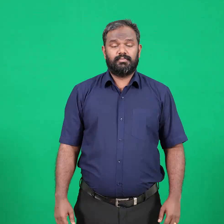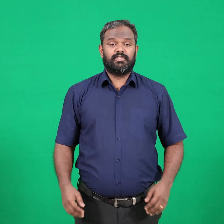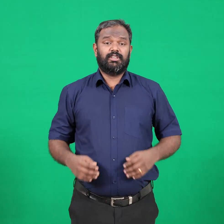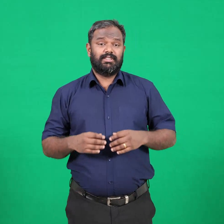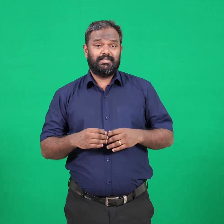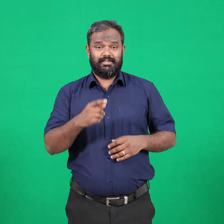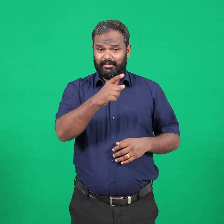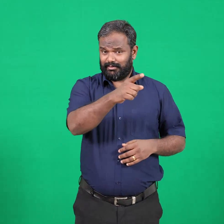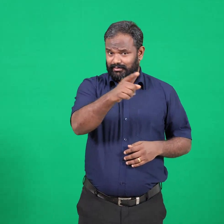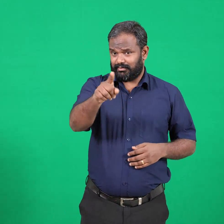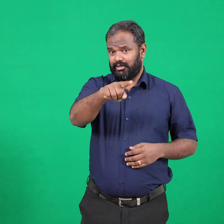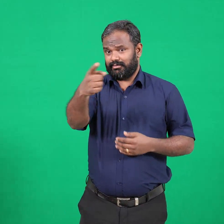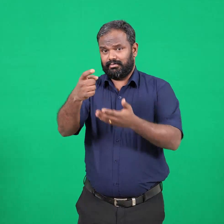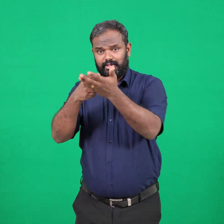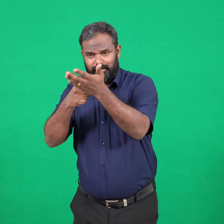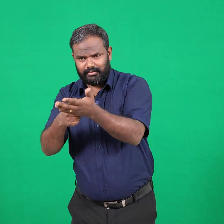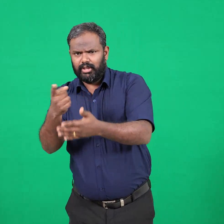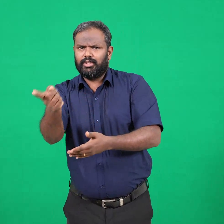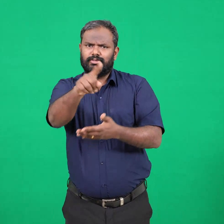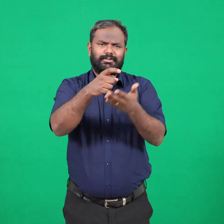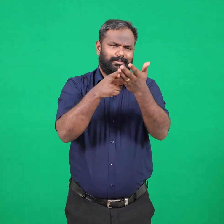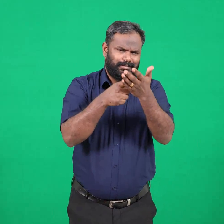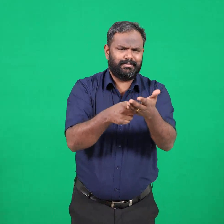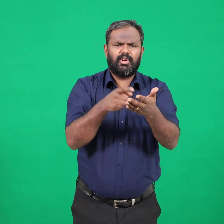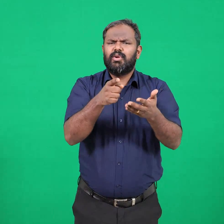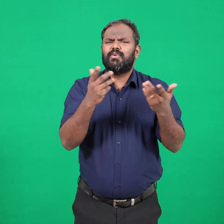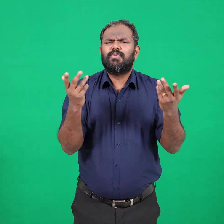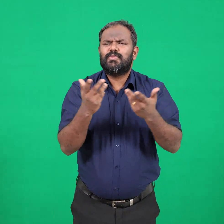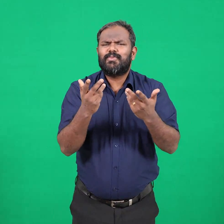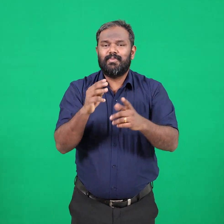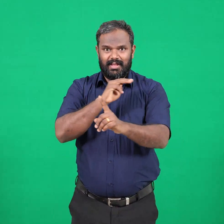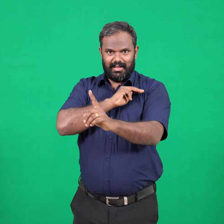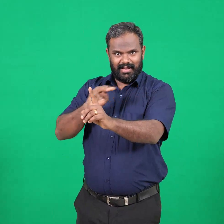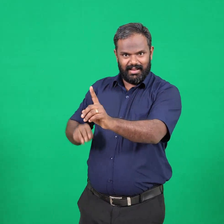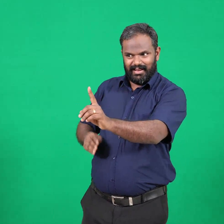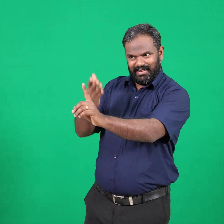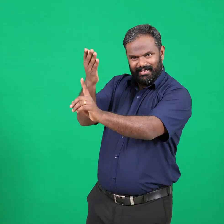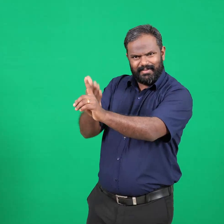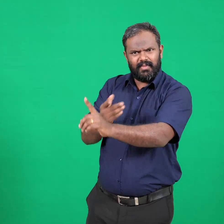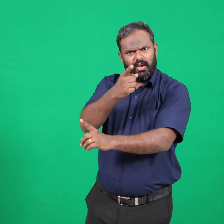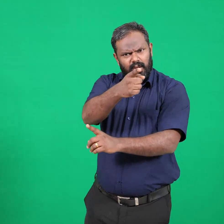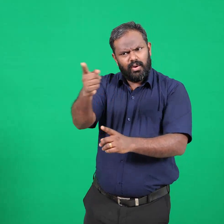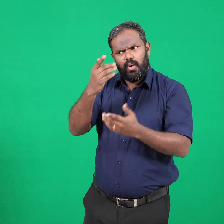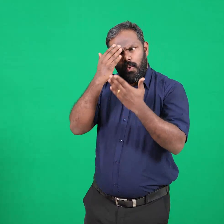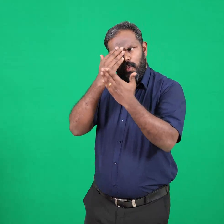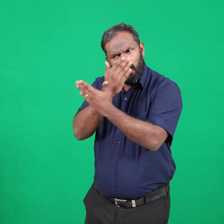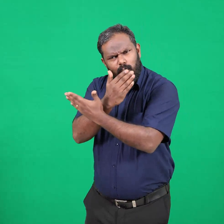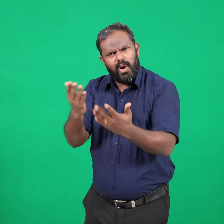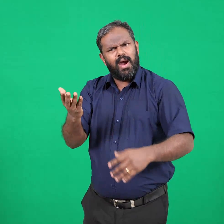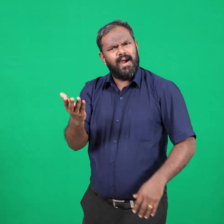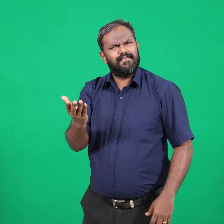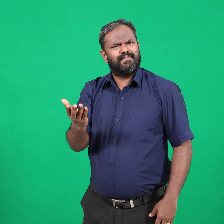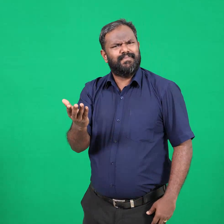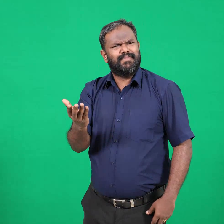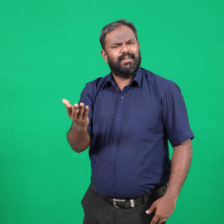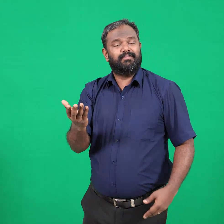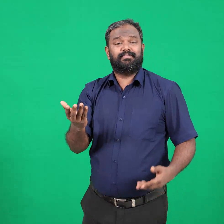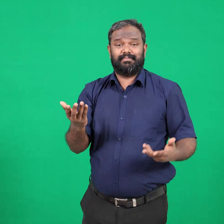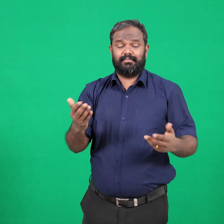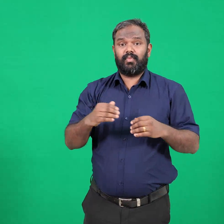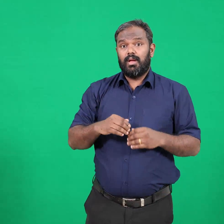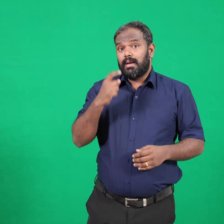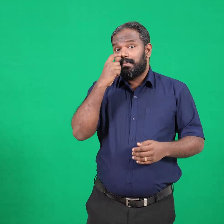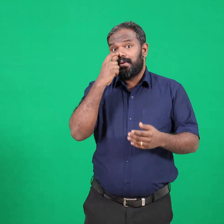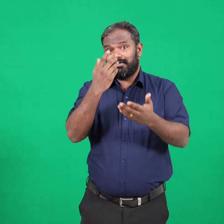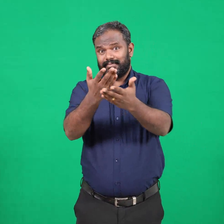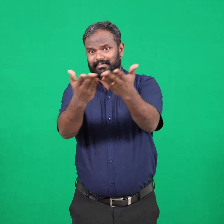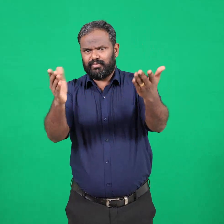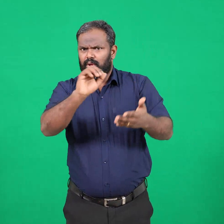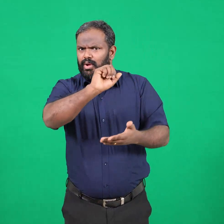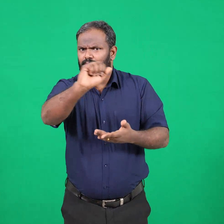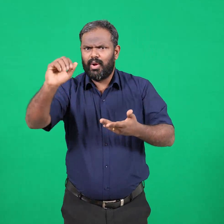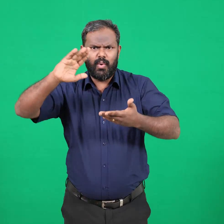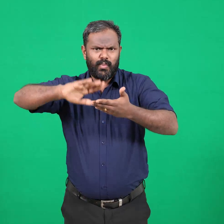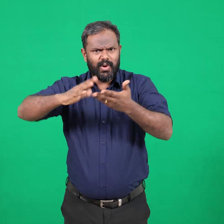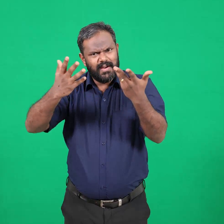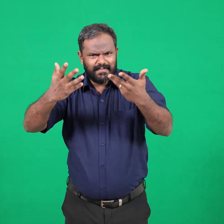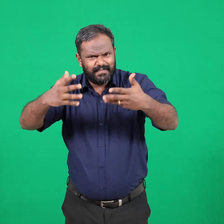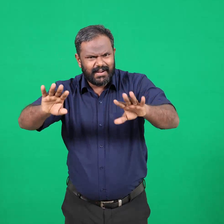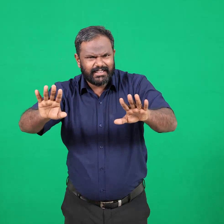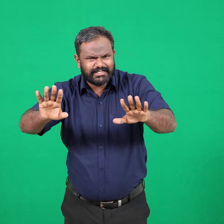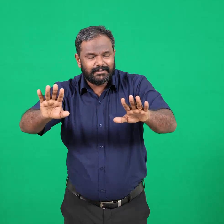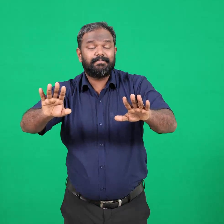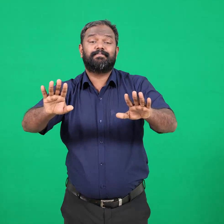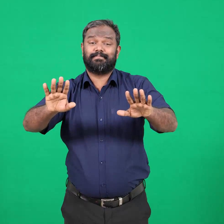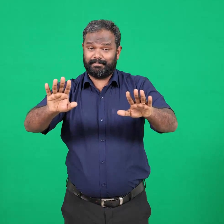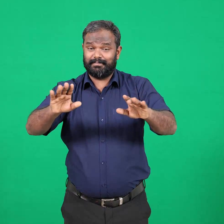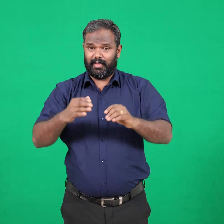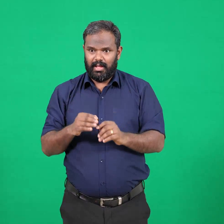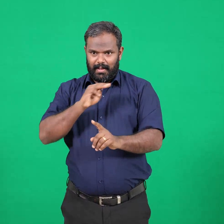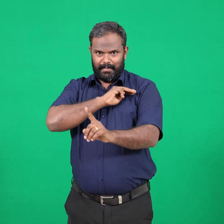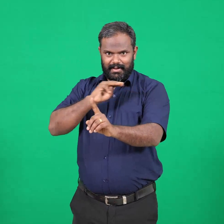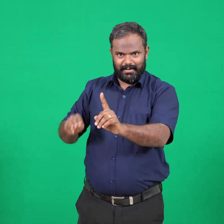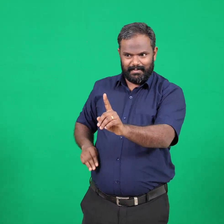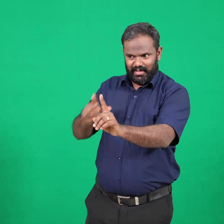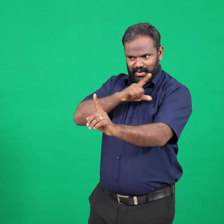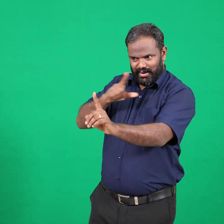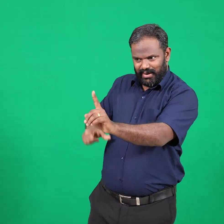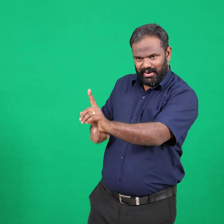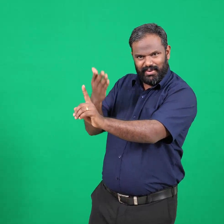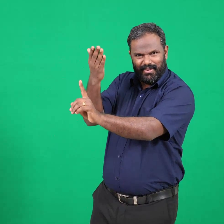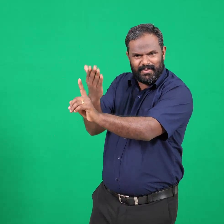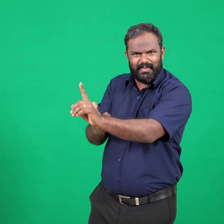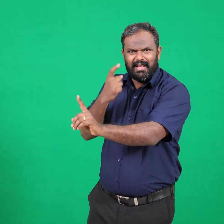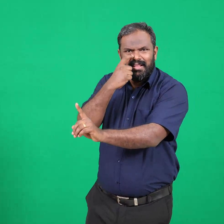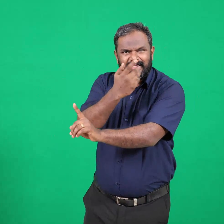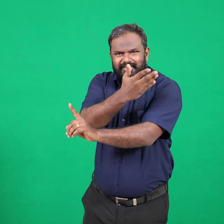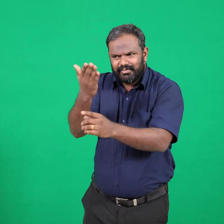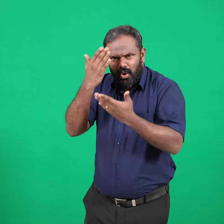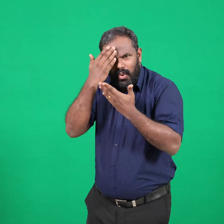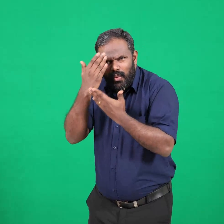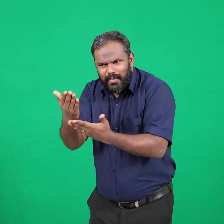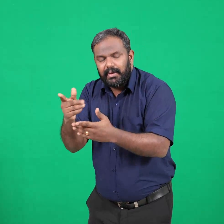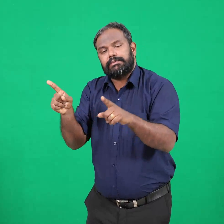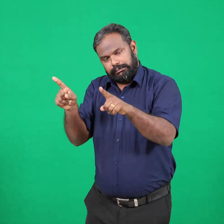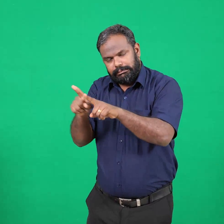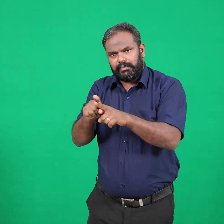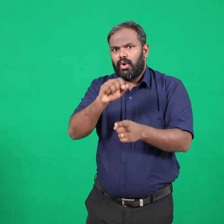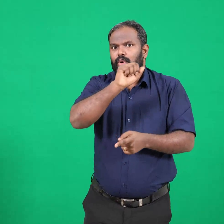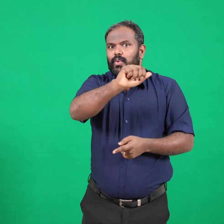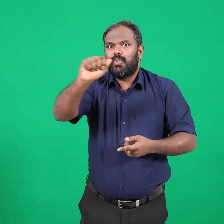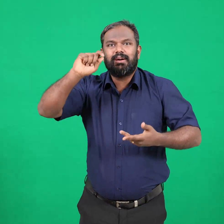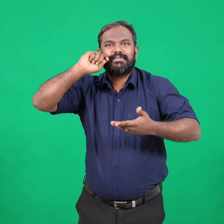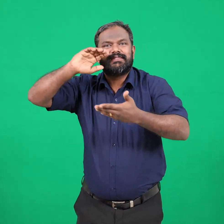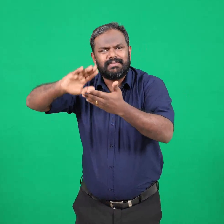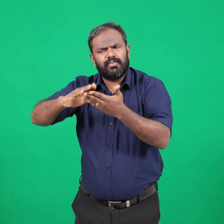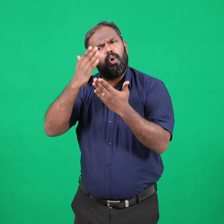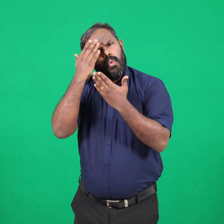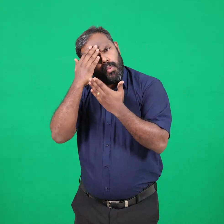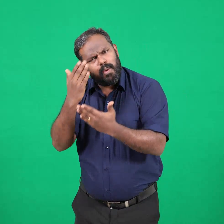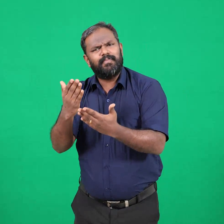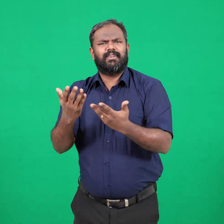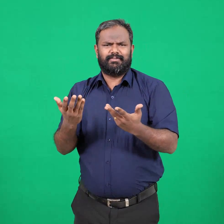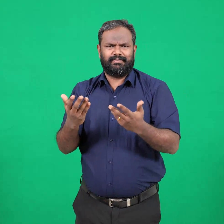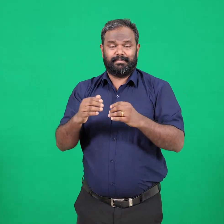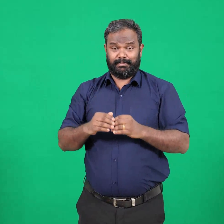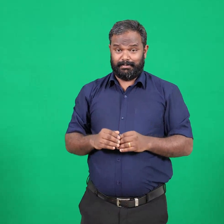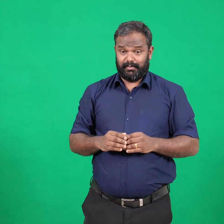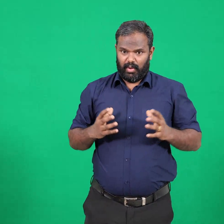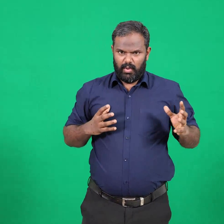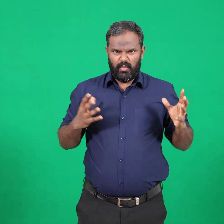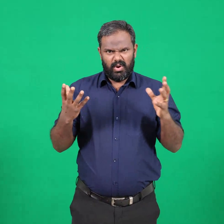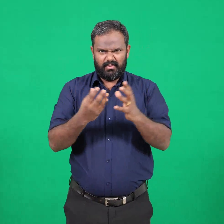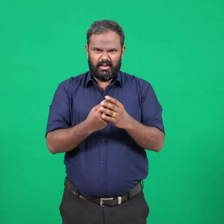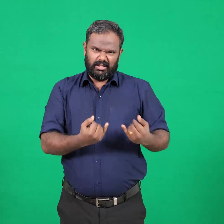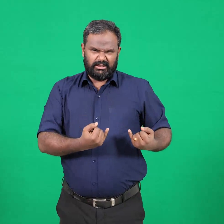Submit to one another out of reverence for Christ. Wives, submit to your husbands as to the Lord.